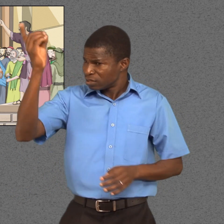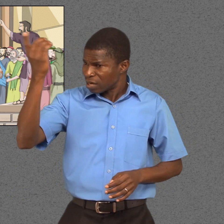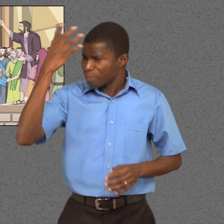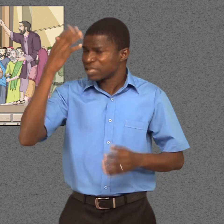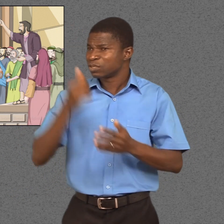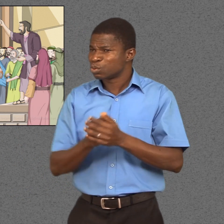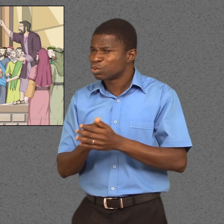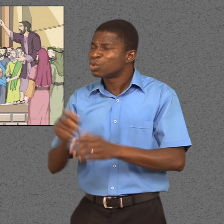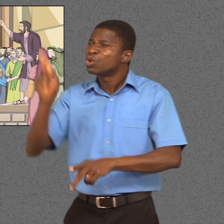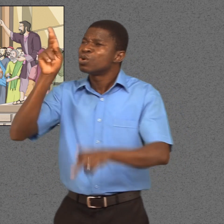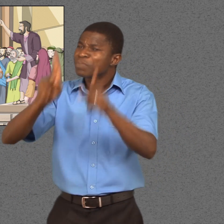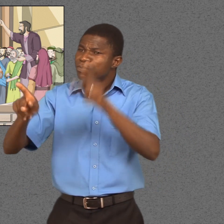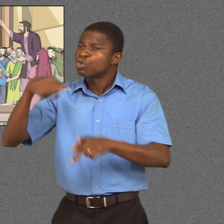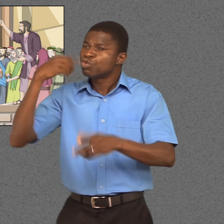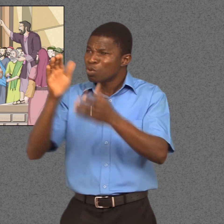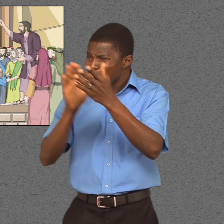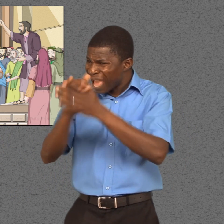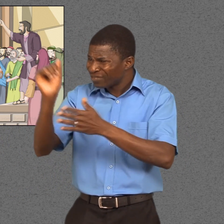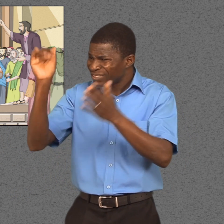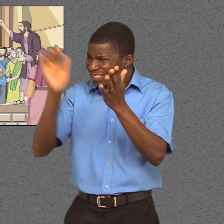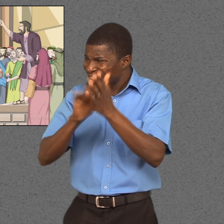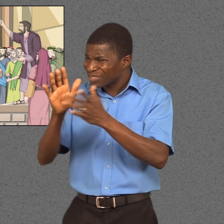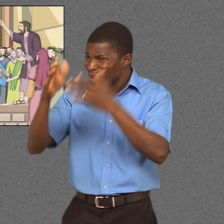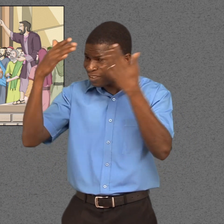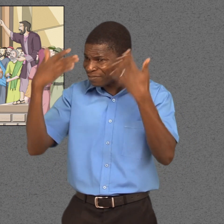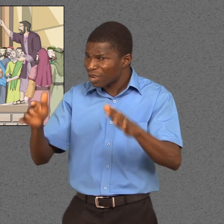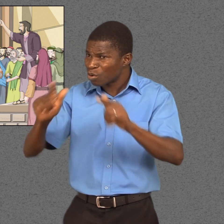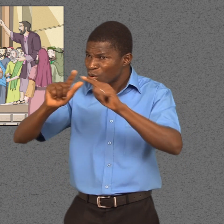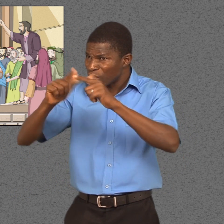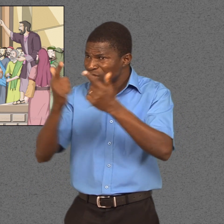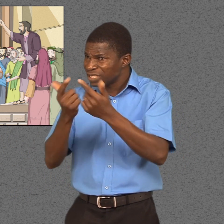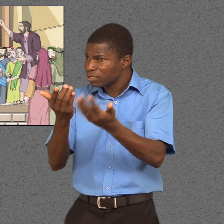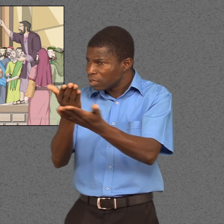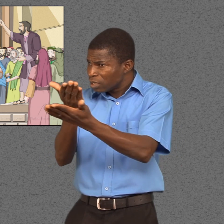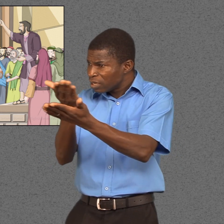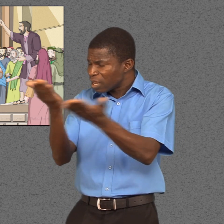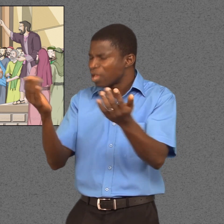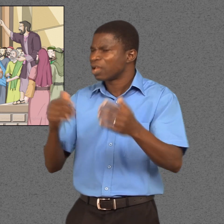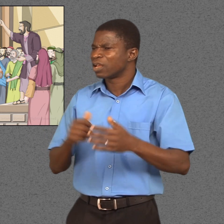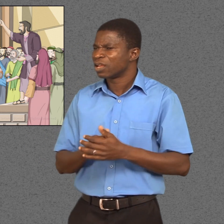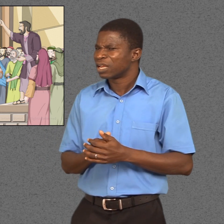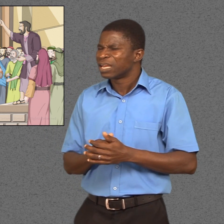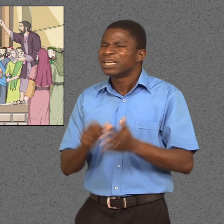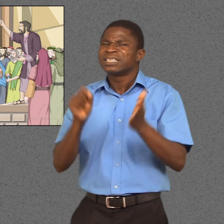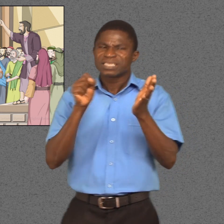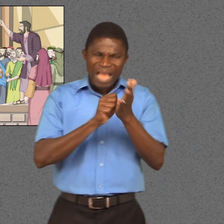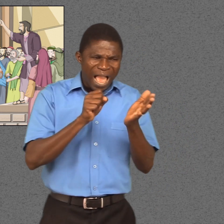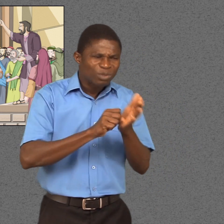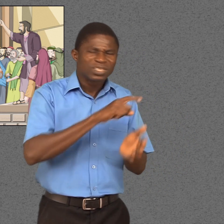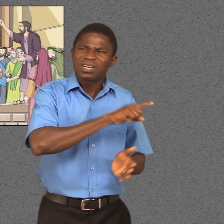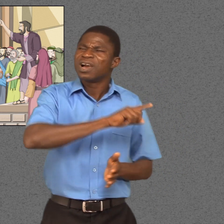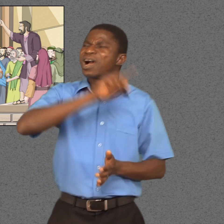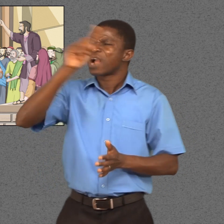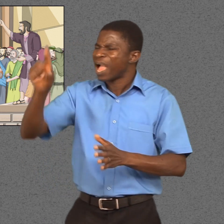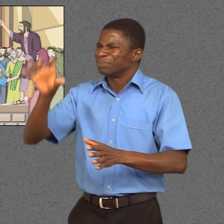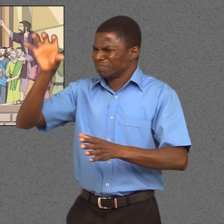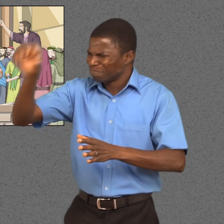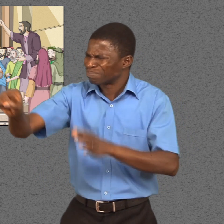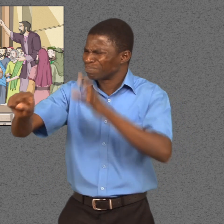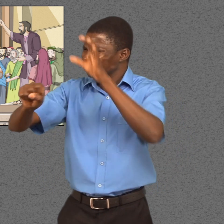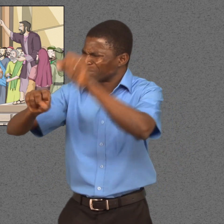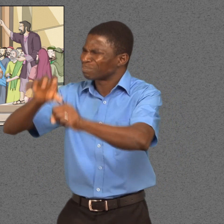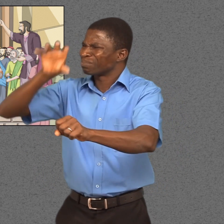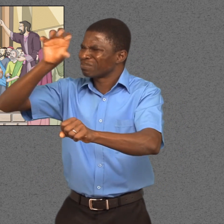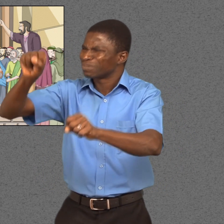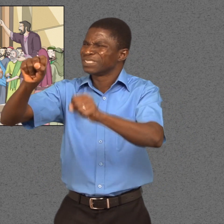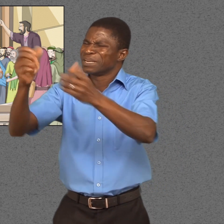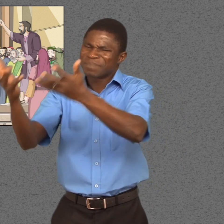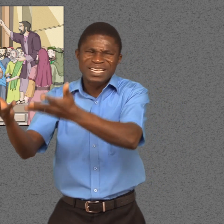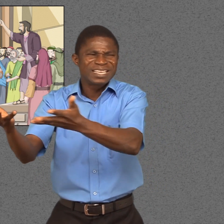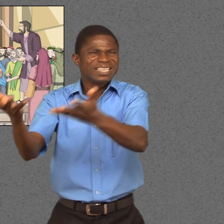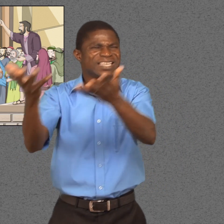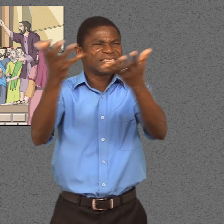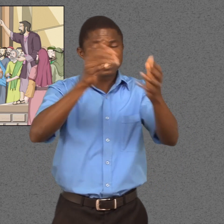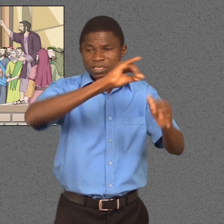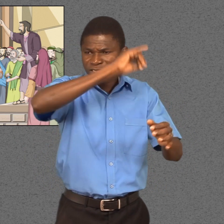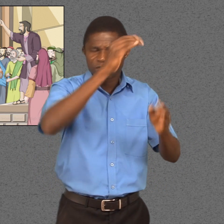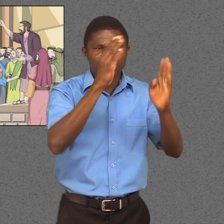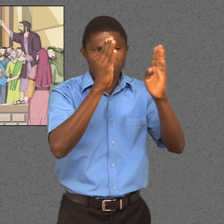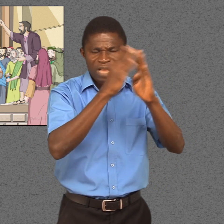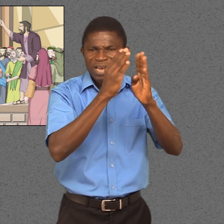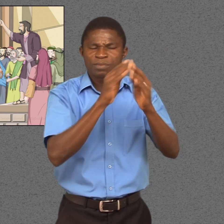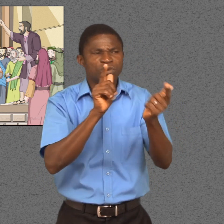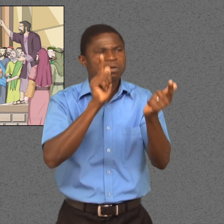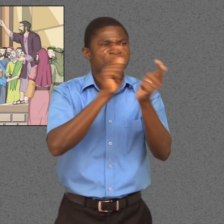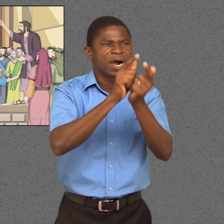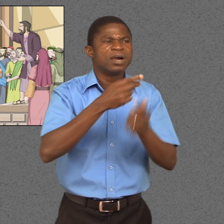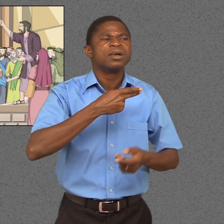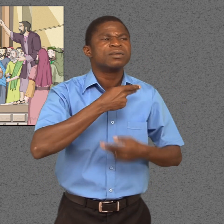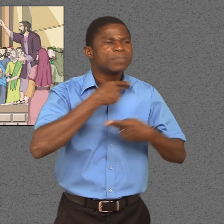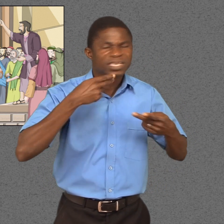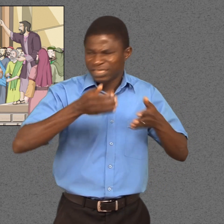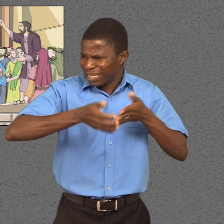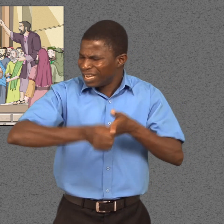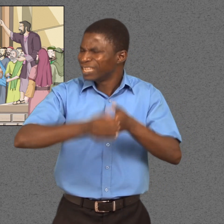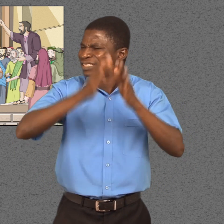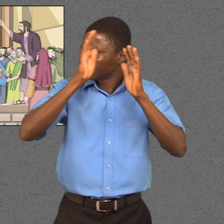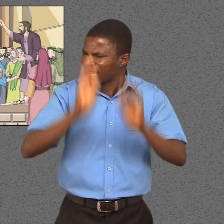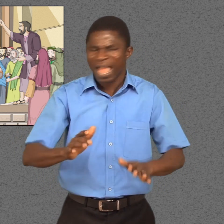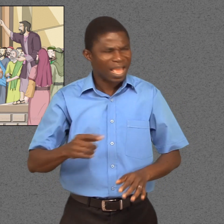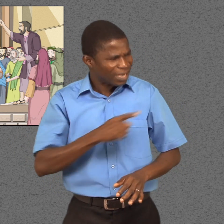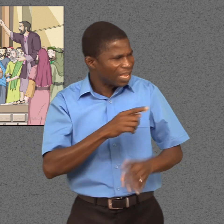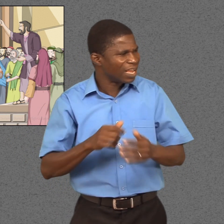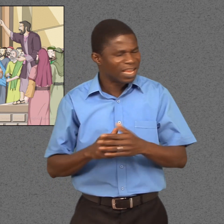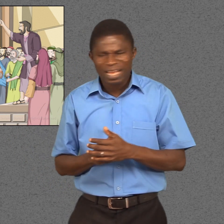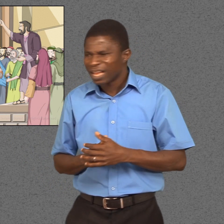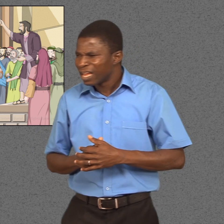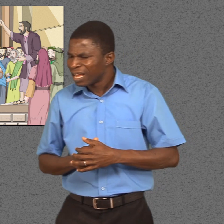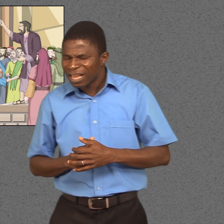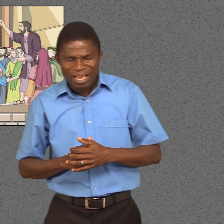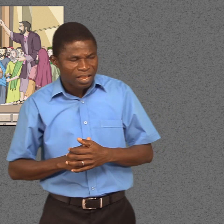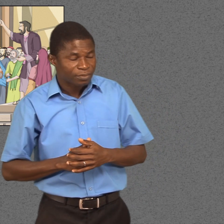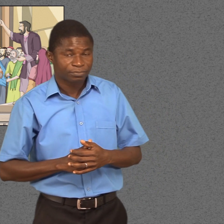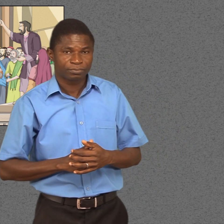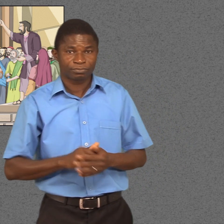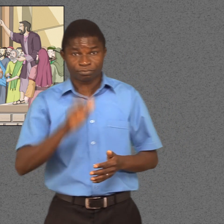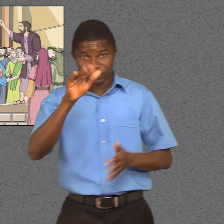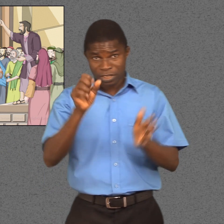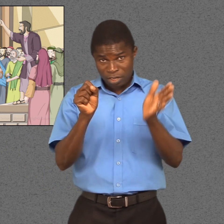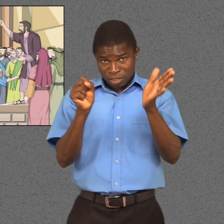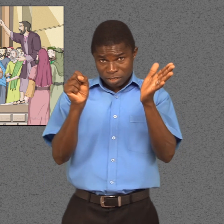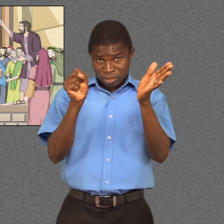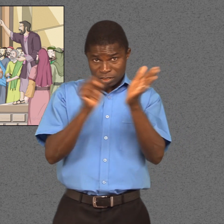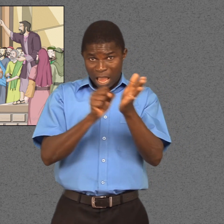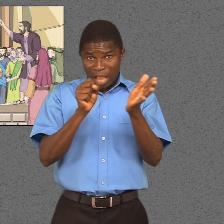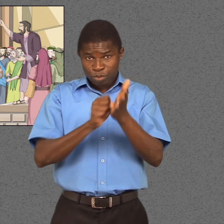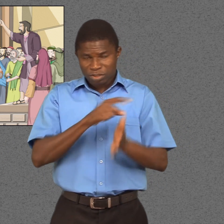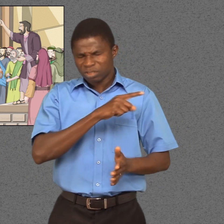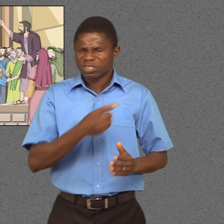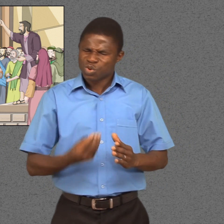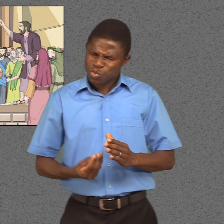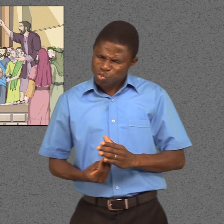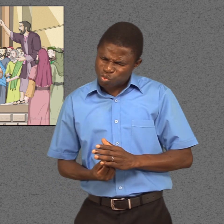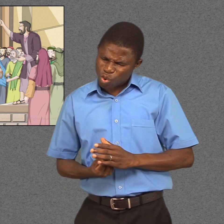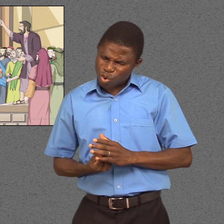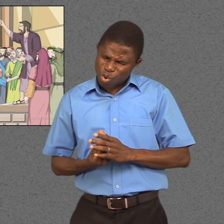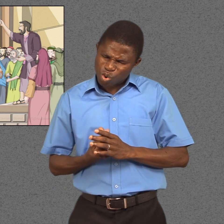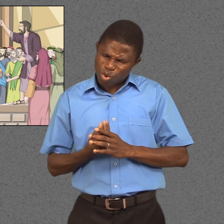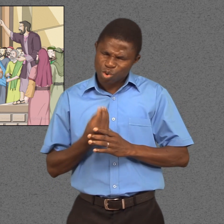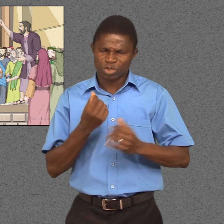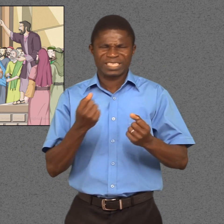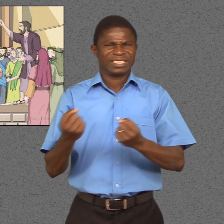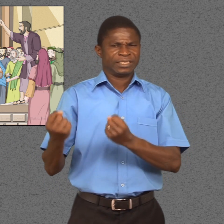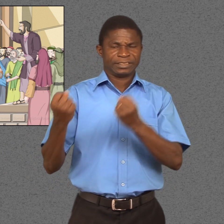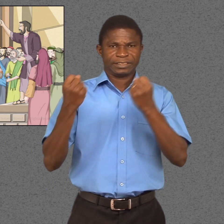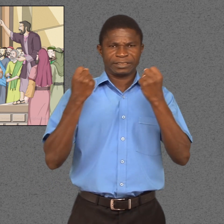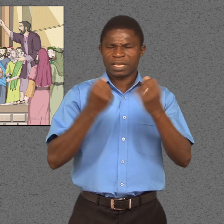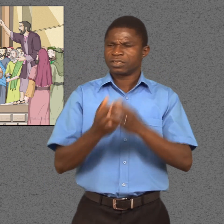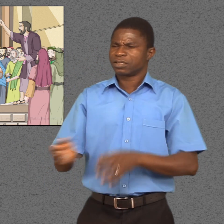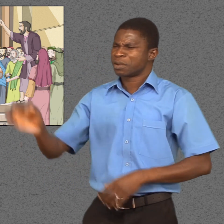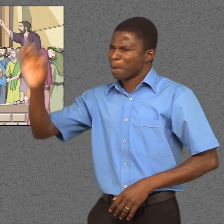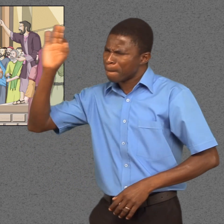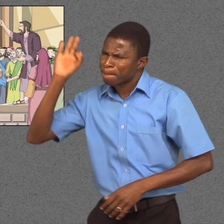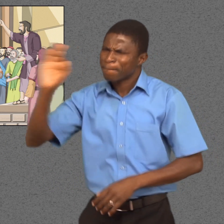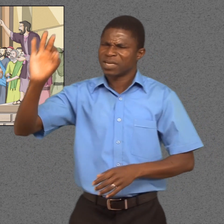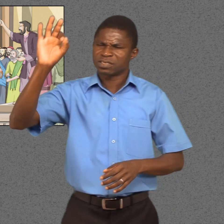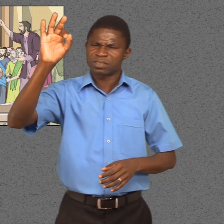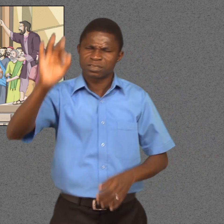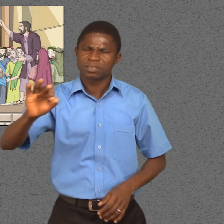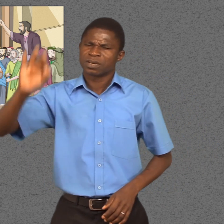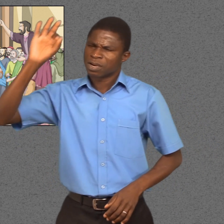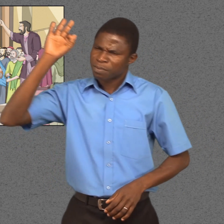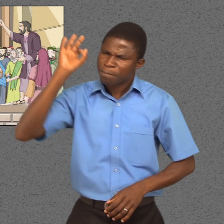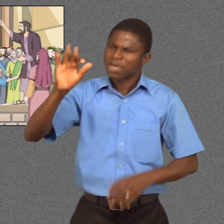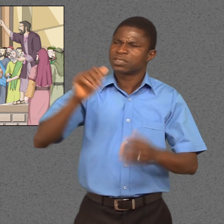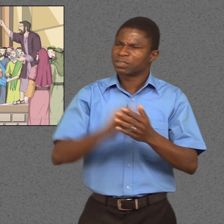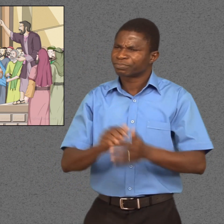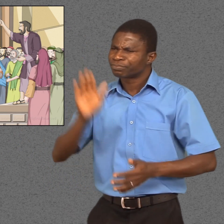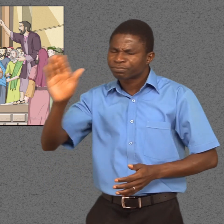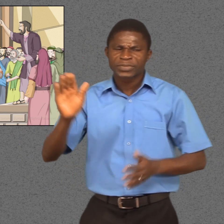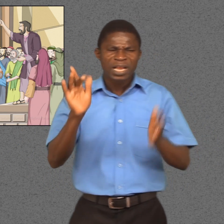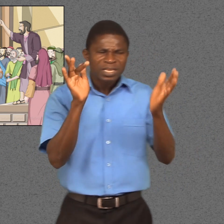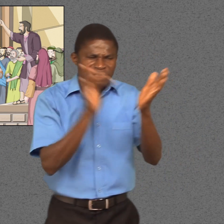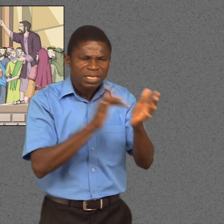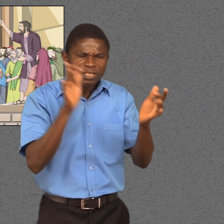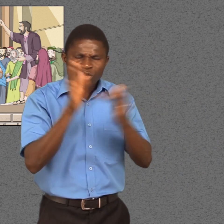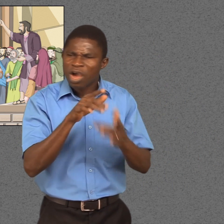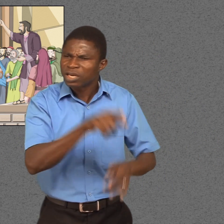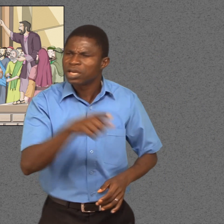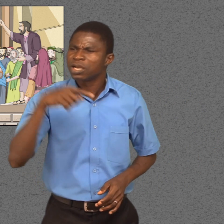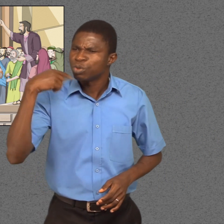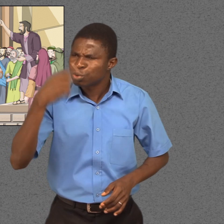And hasn’t he come here to take them as prisoners to the chief priests?”